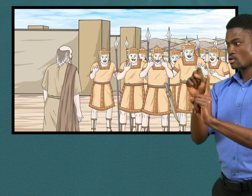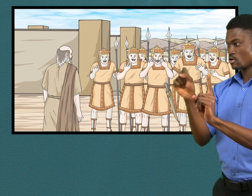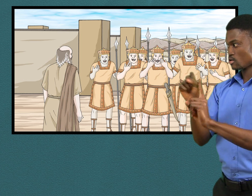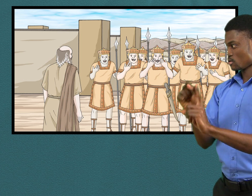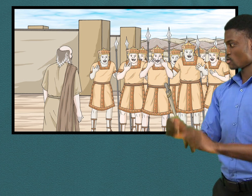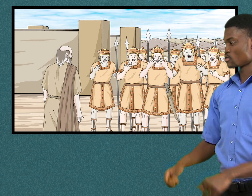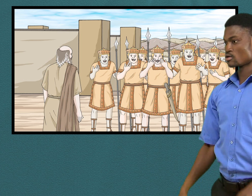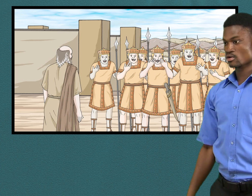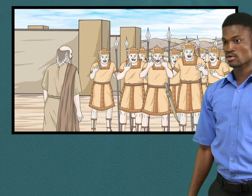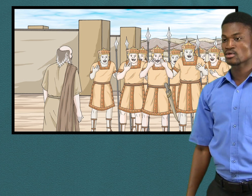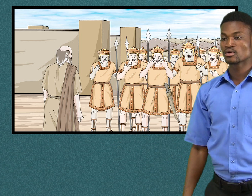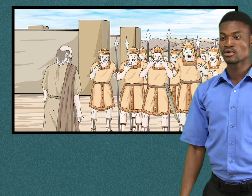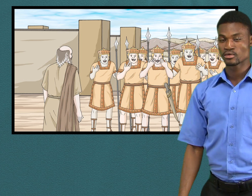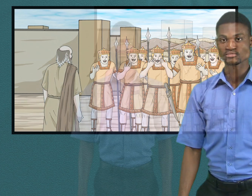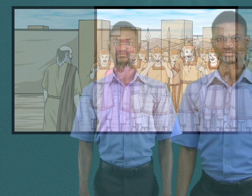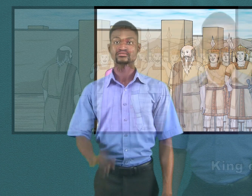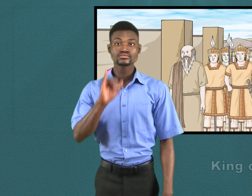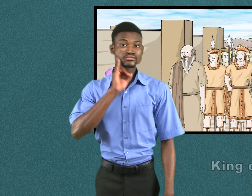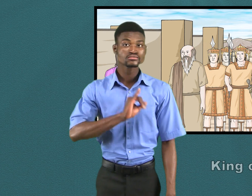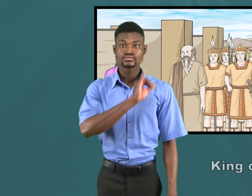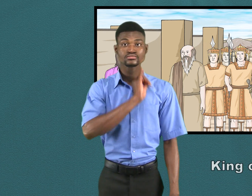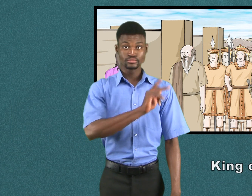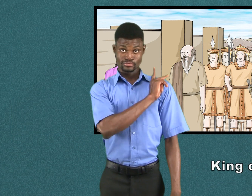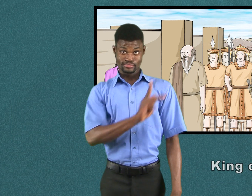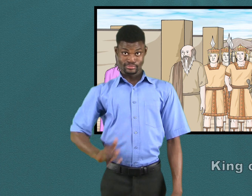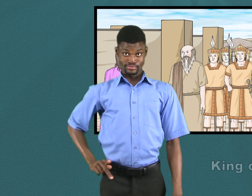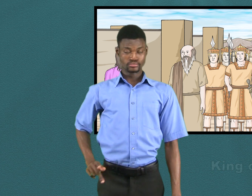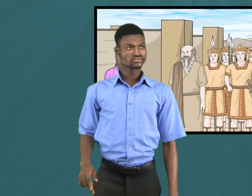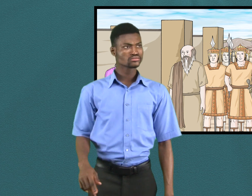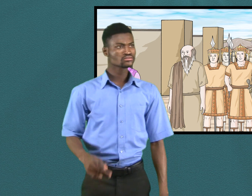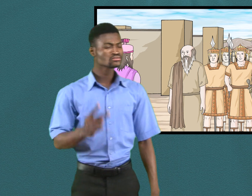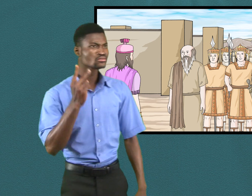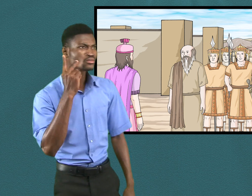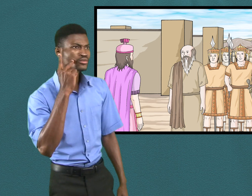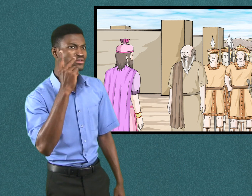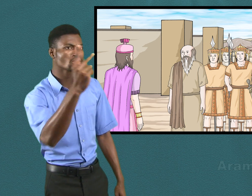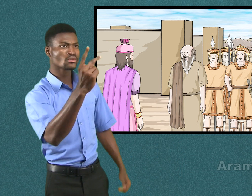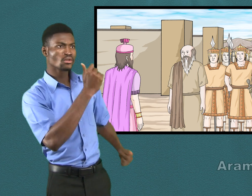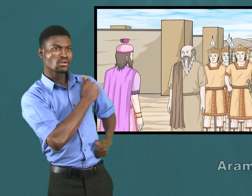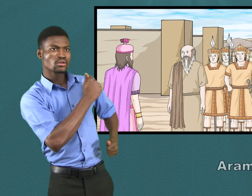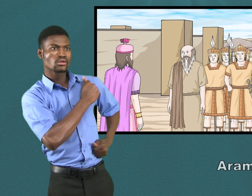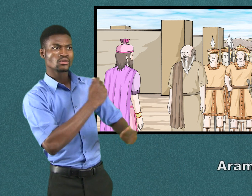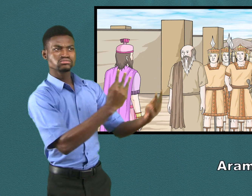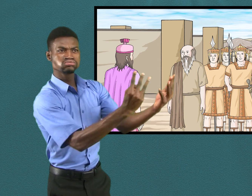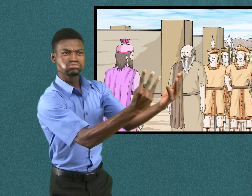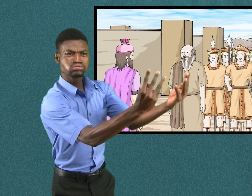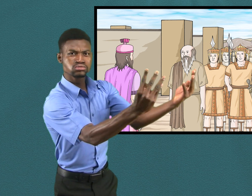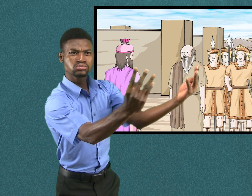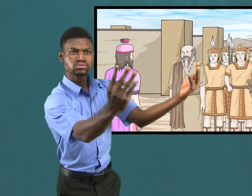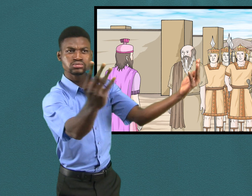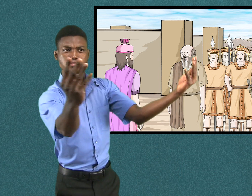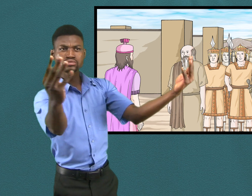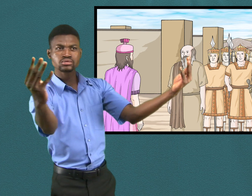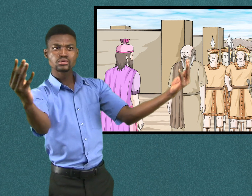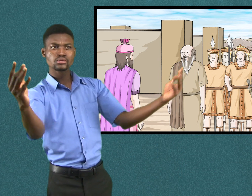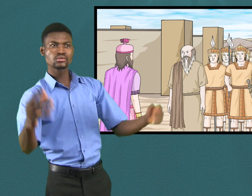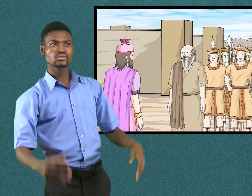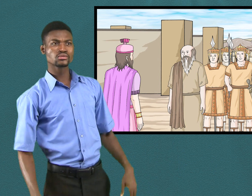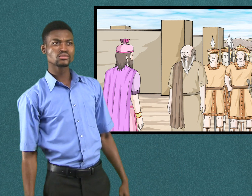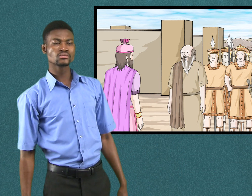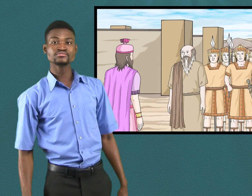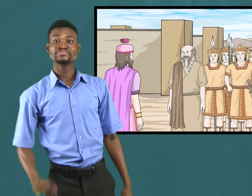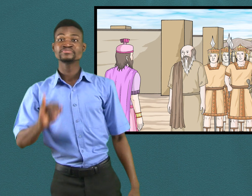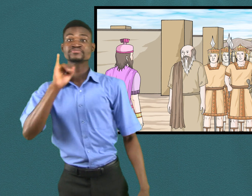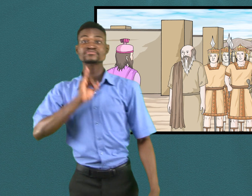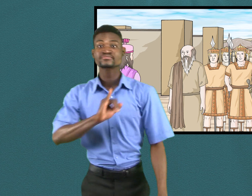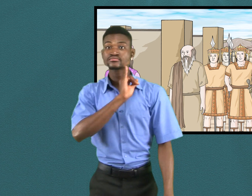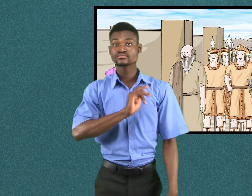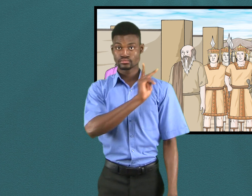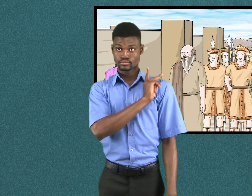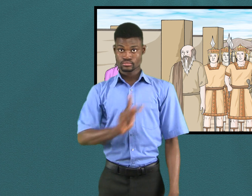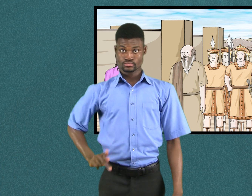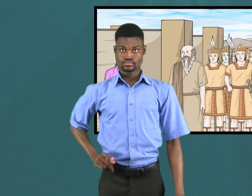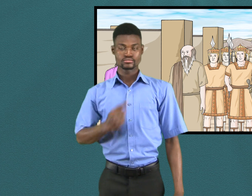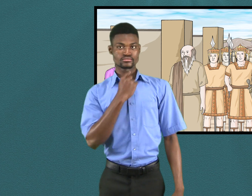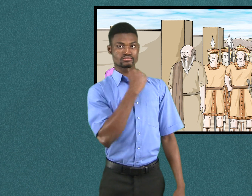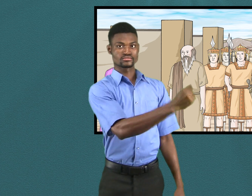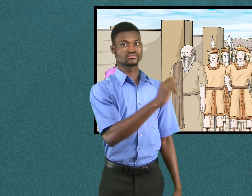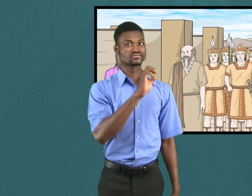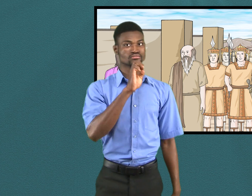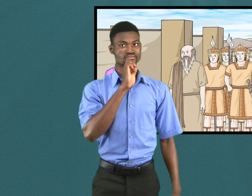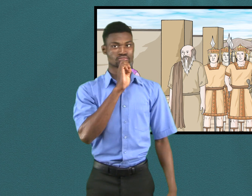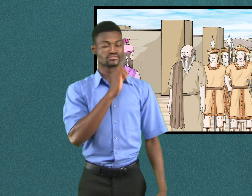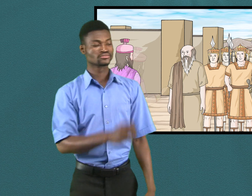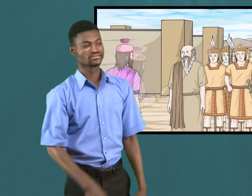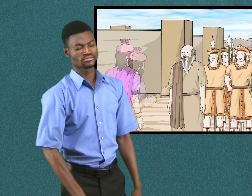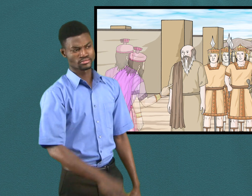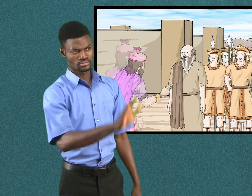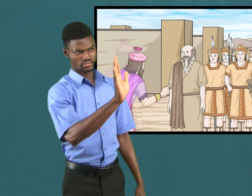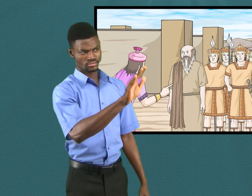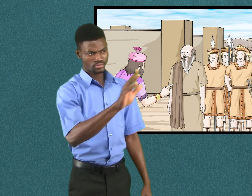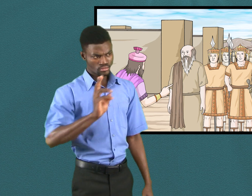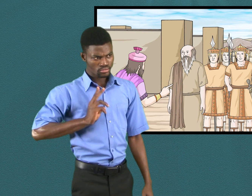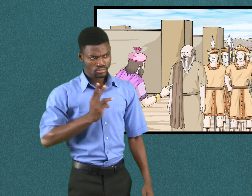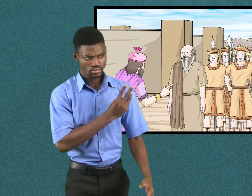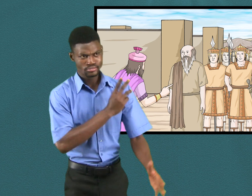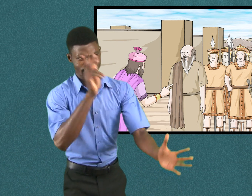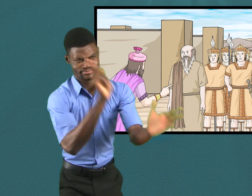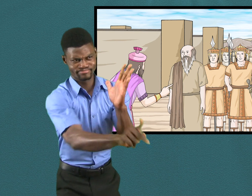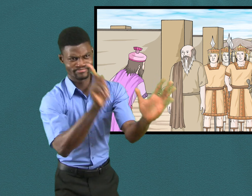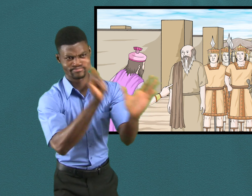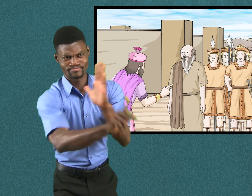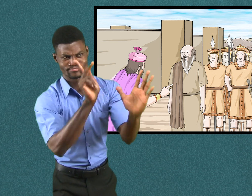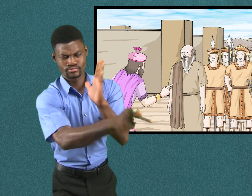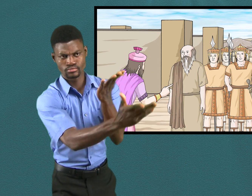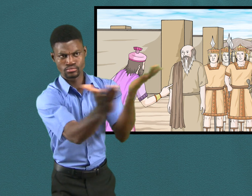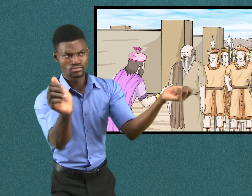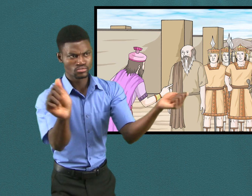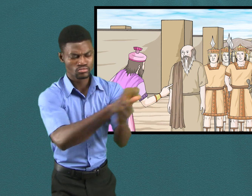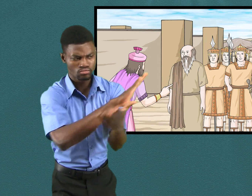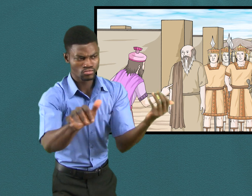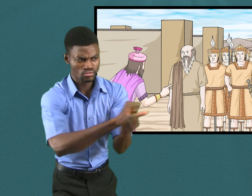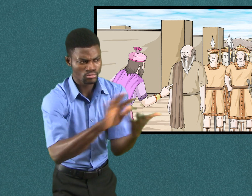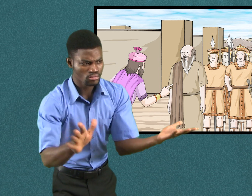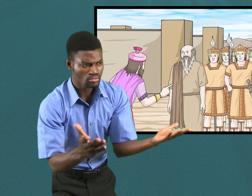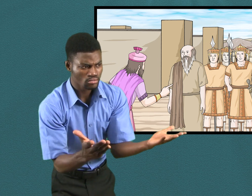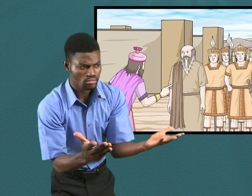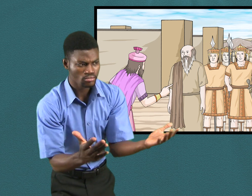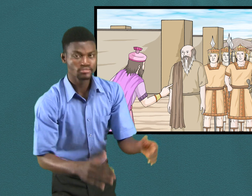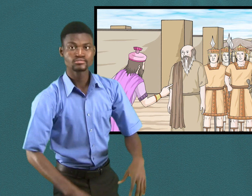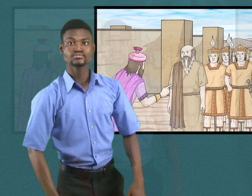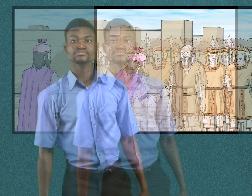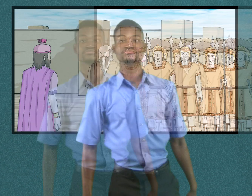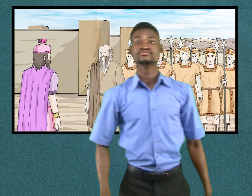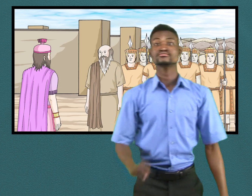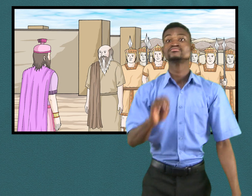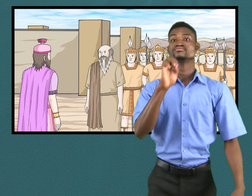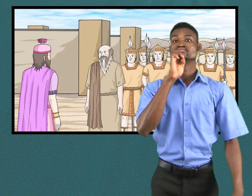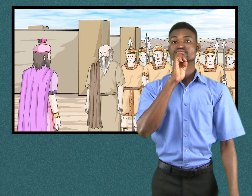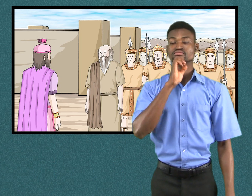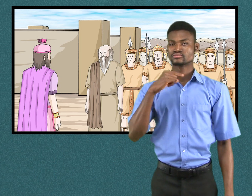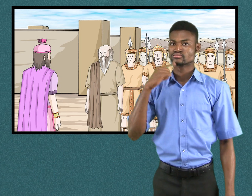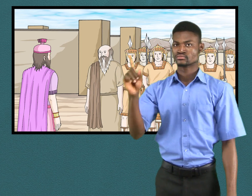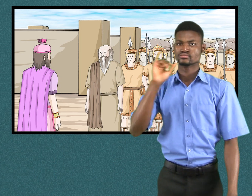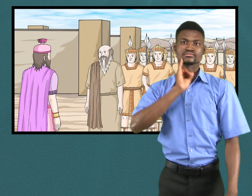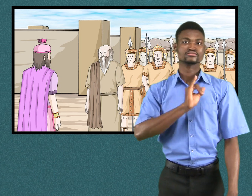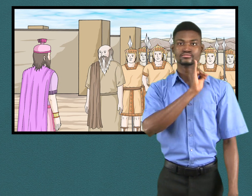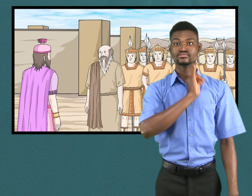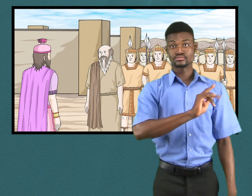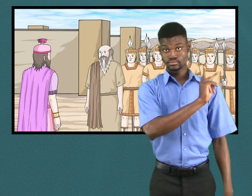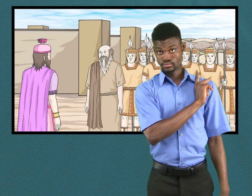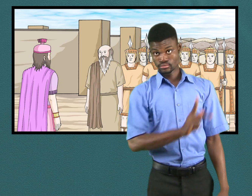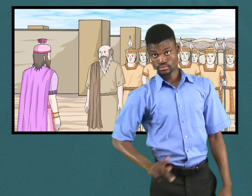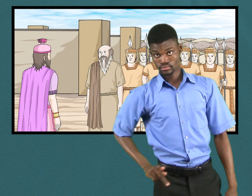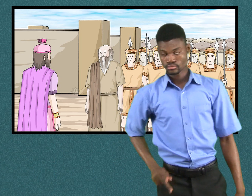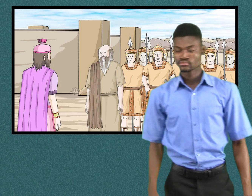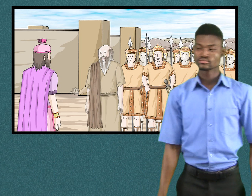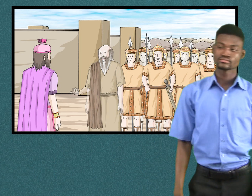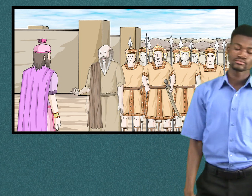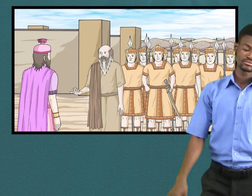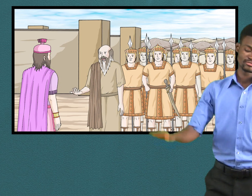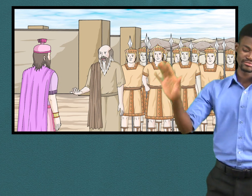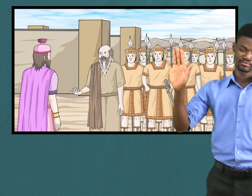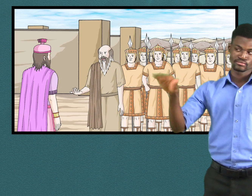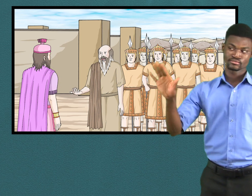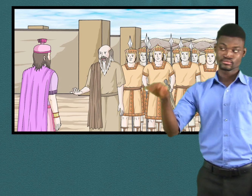And when the king of Israel saw them, he asked Elisha, “My father, shall I kill them? Shall I kill them?”